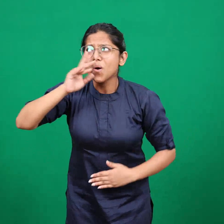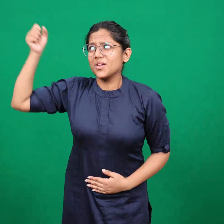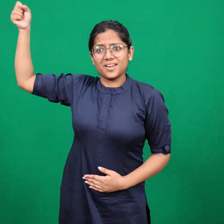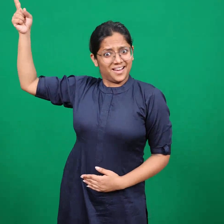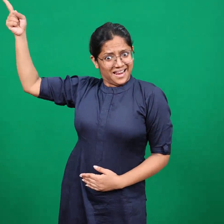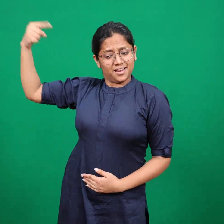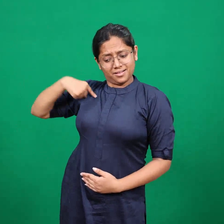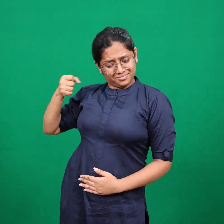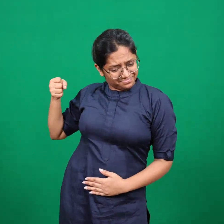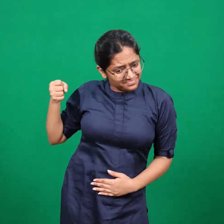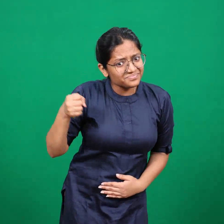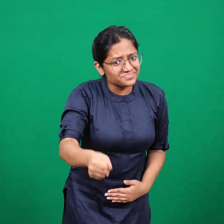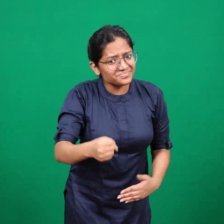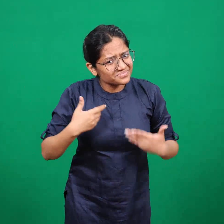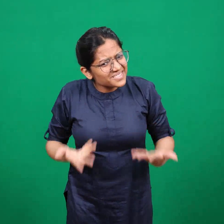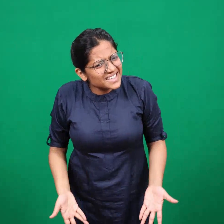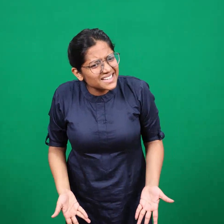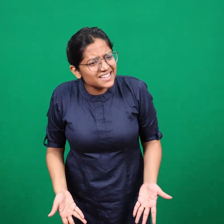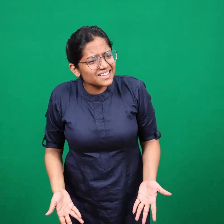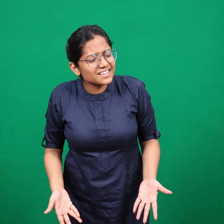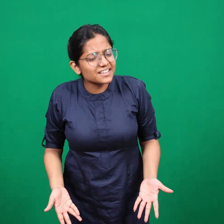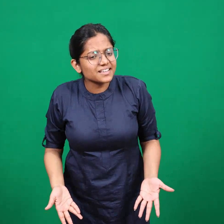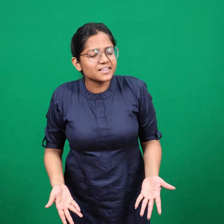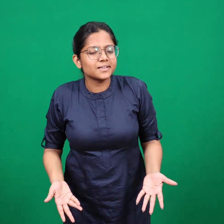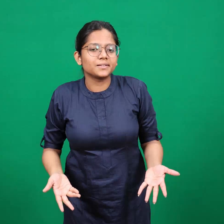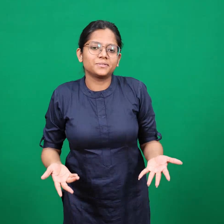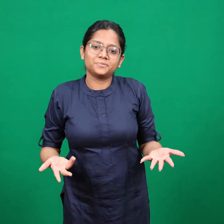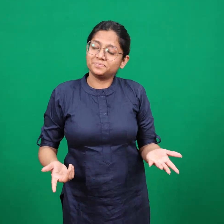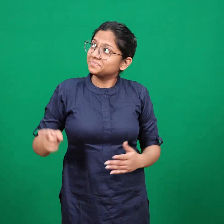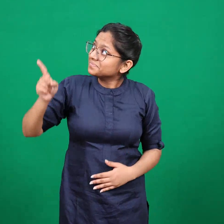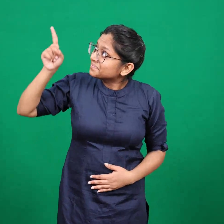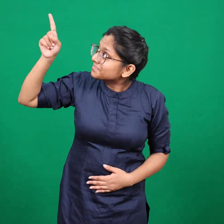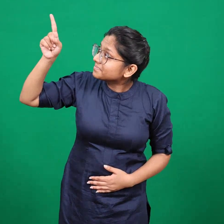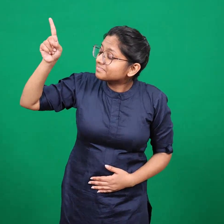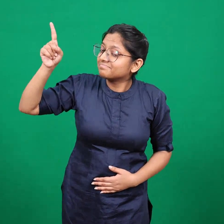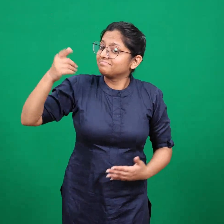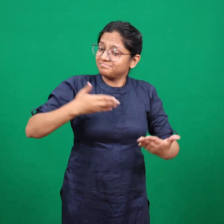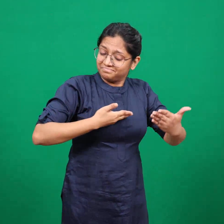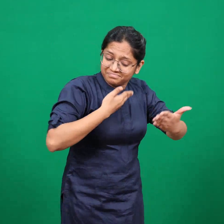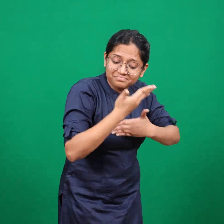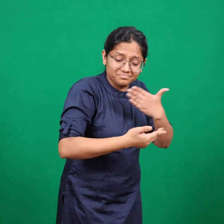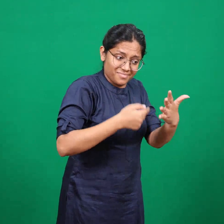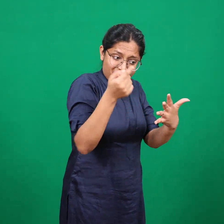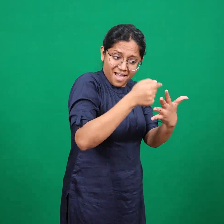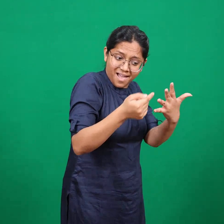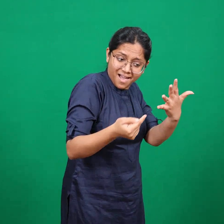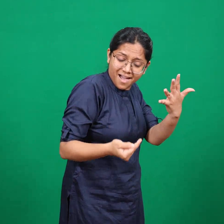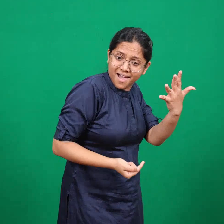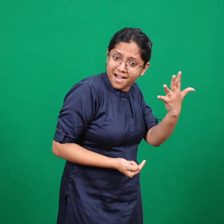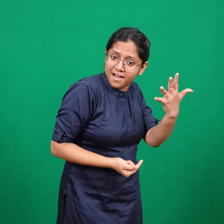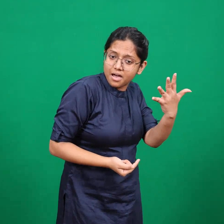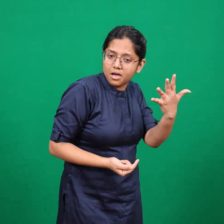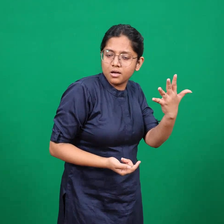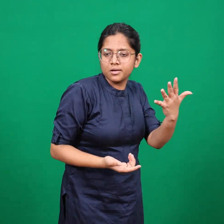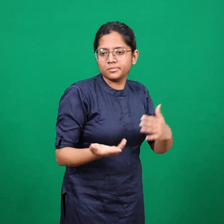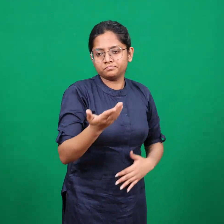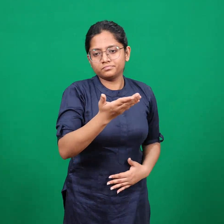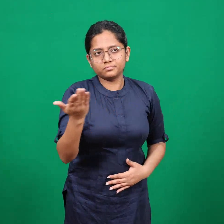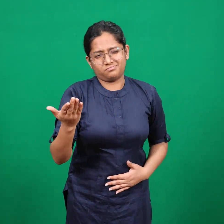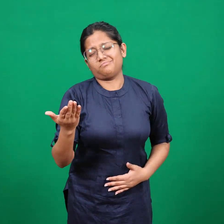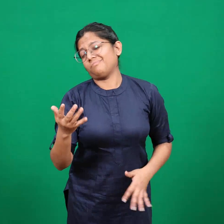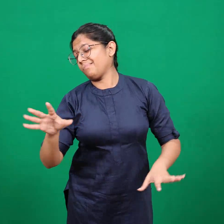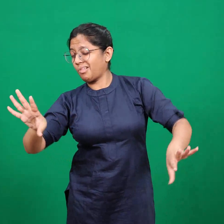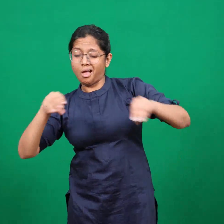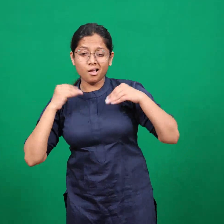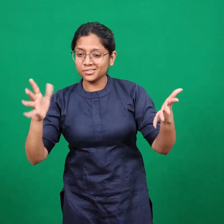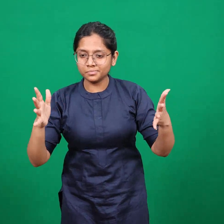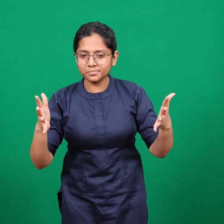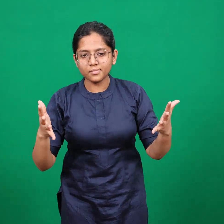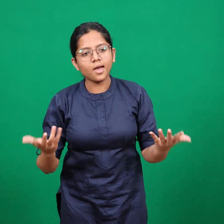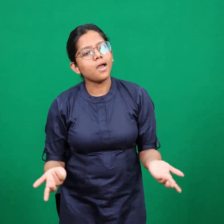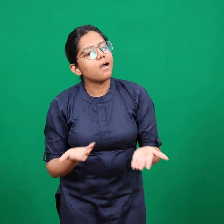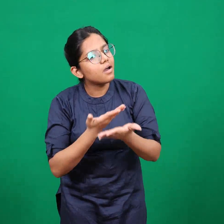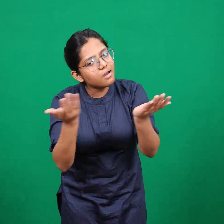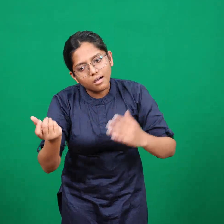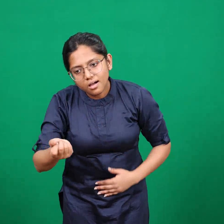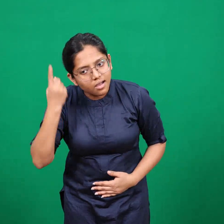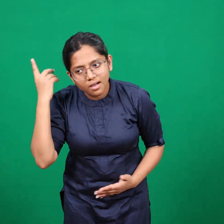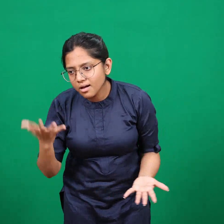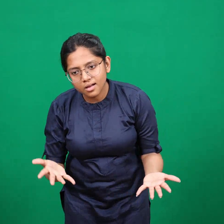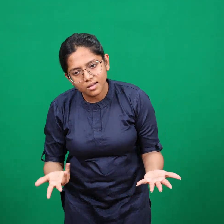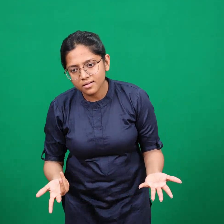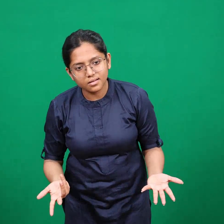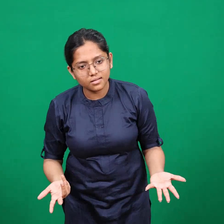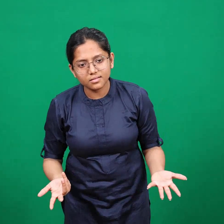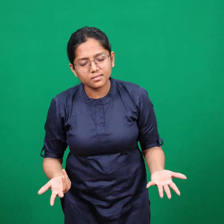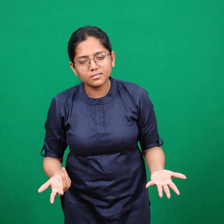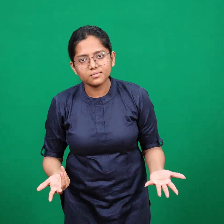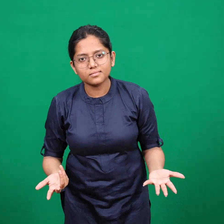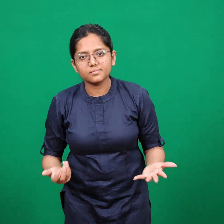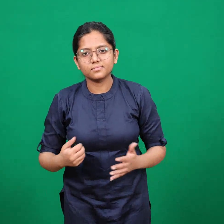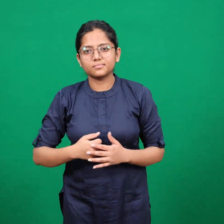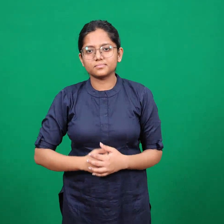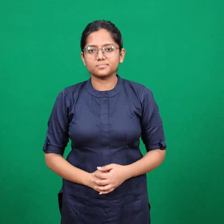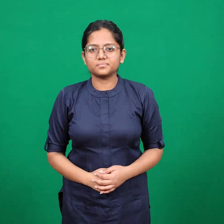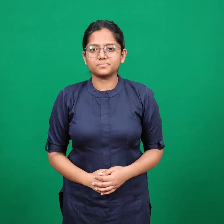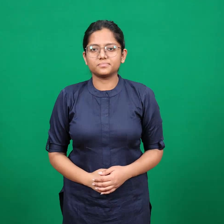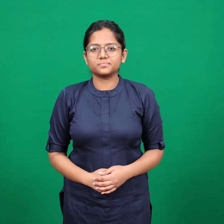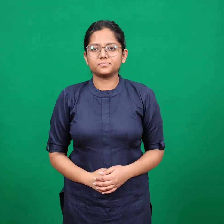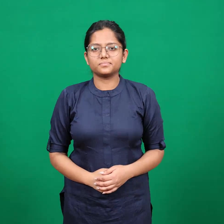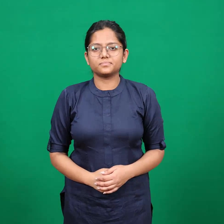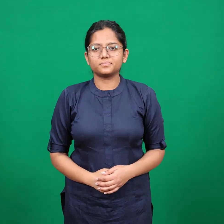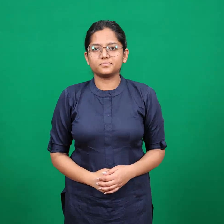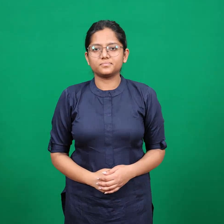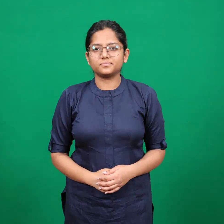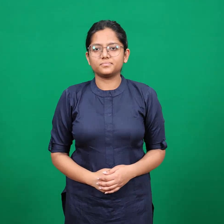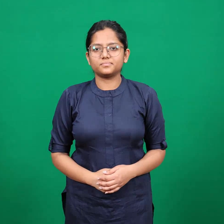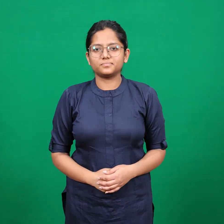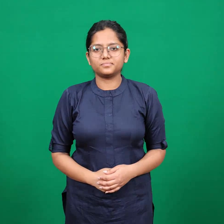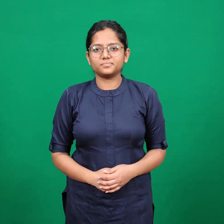Why do you not understand what I am saying? It is because you are unable to accept My message.